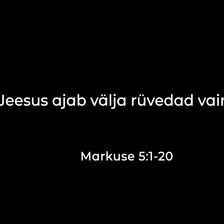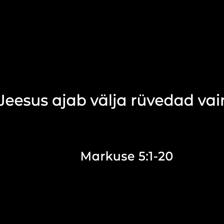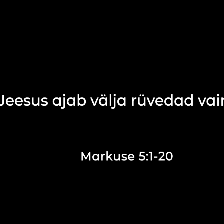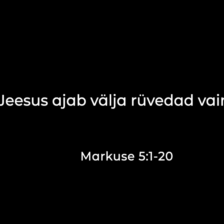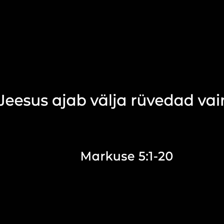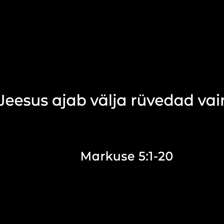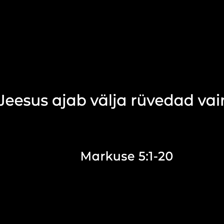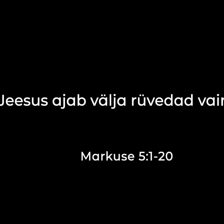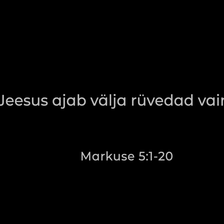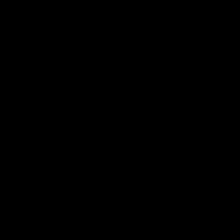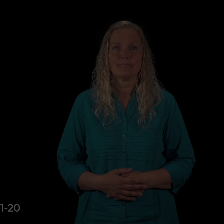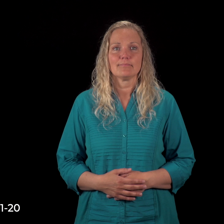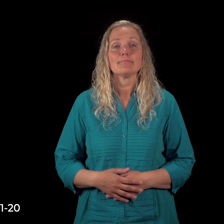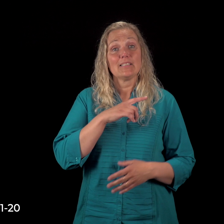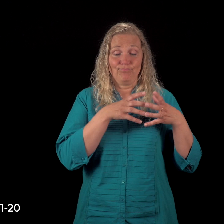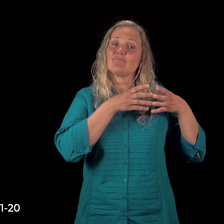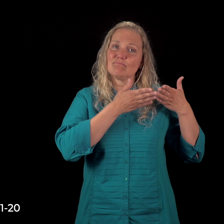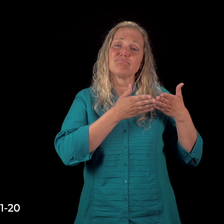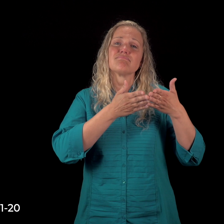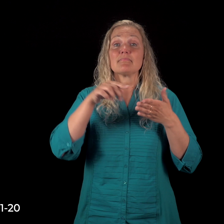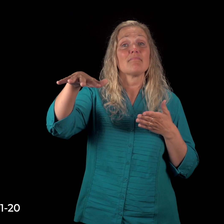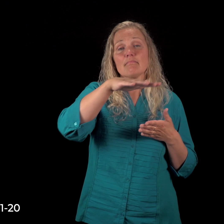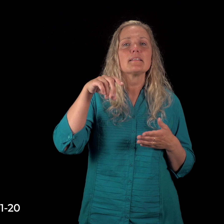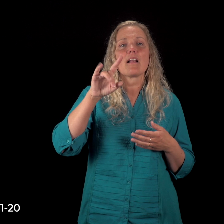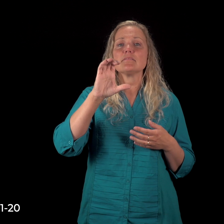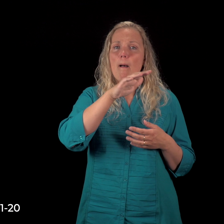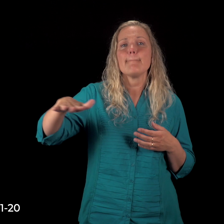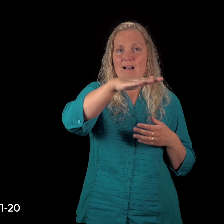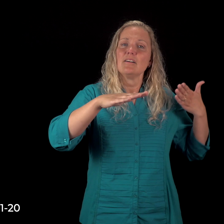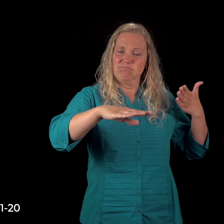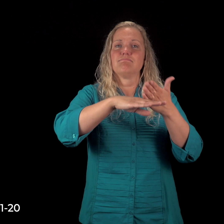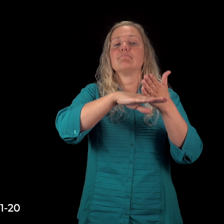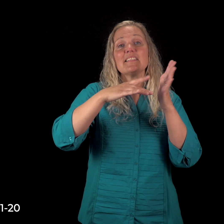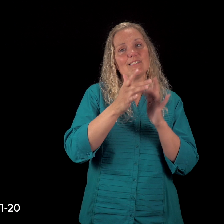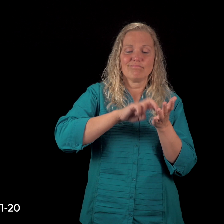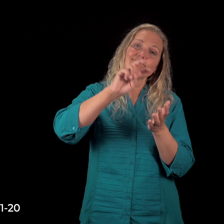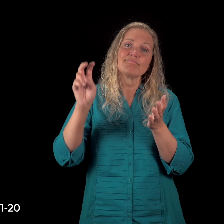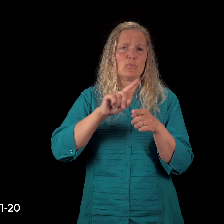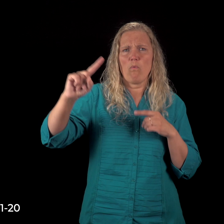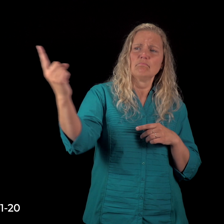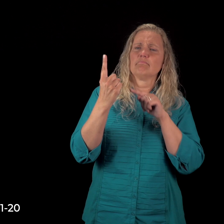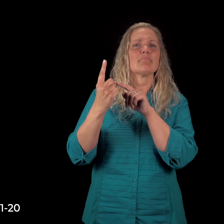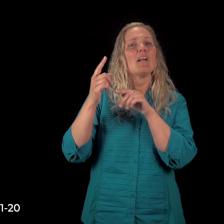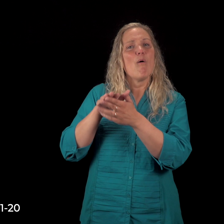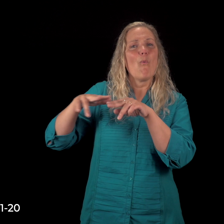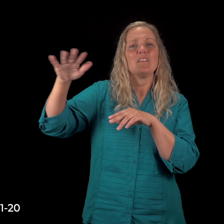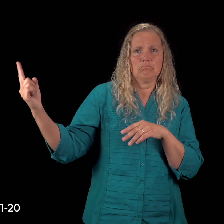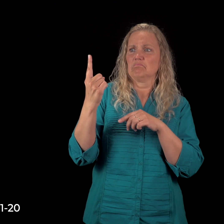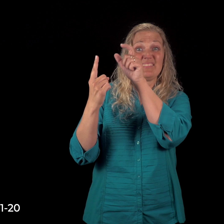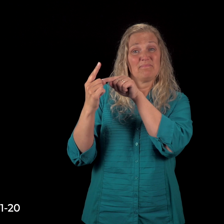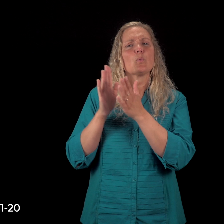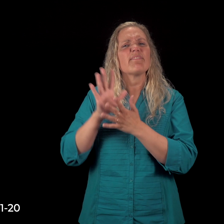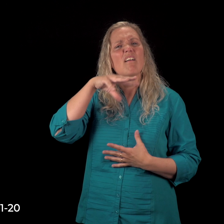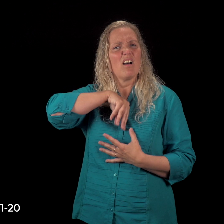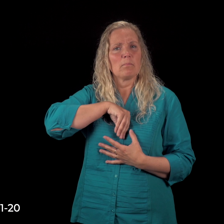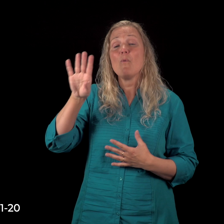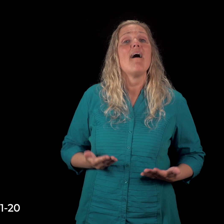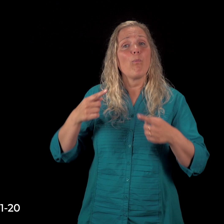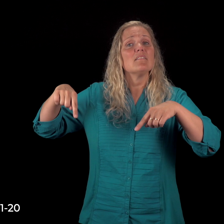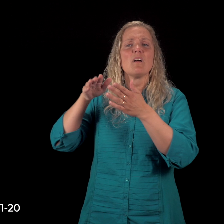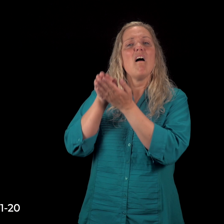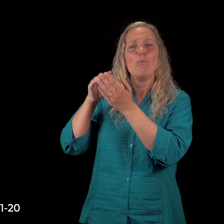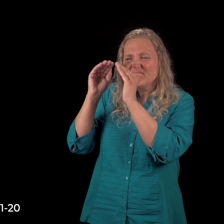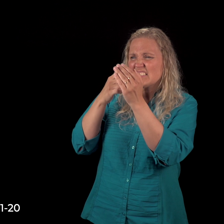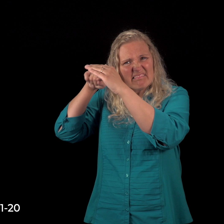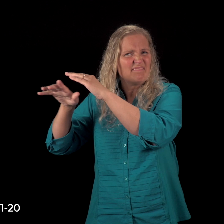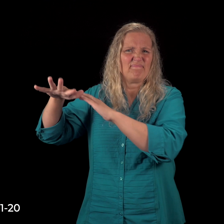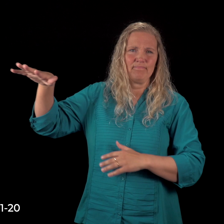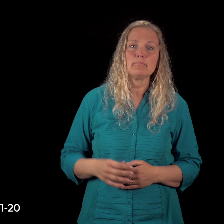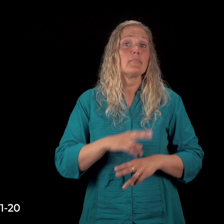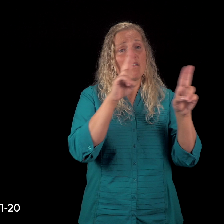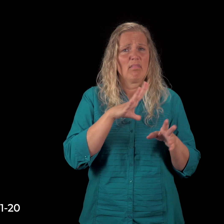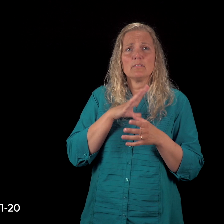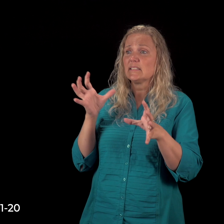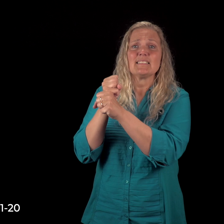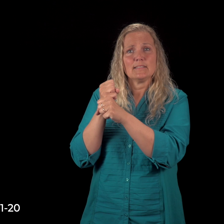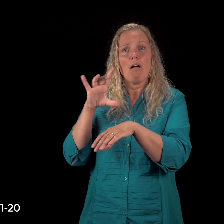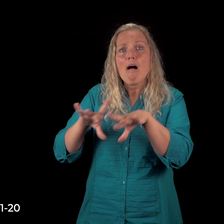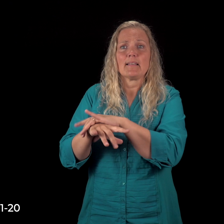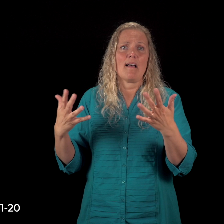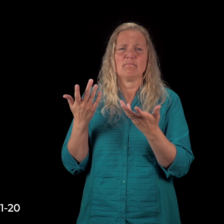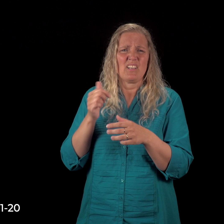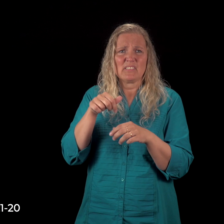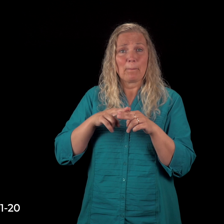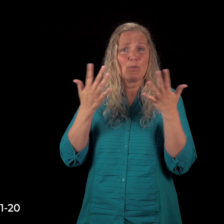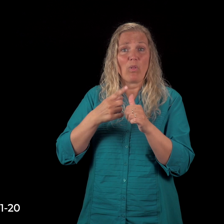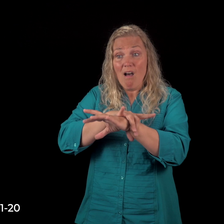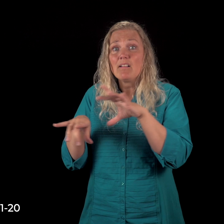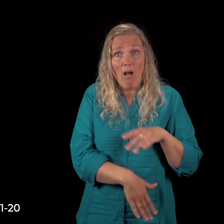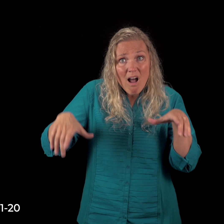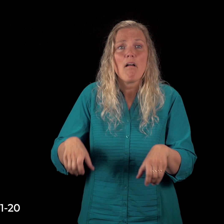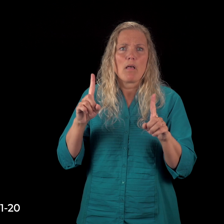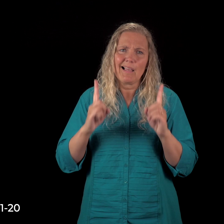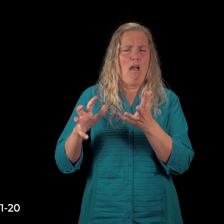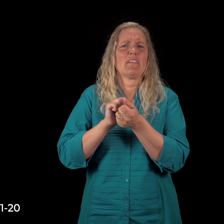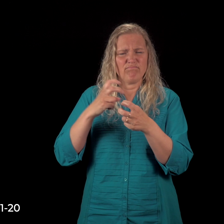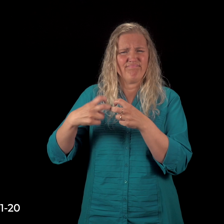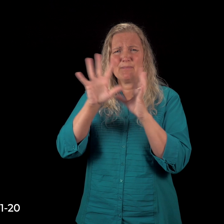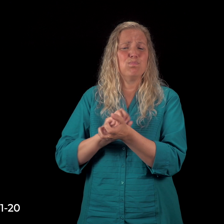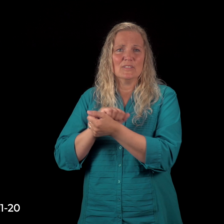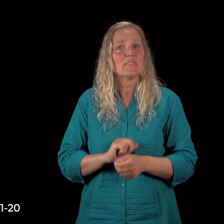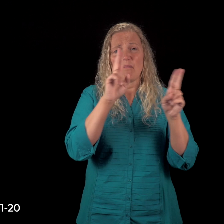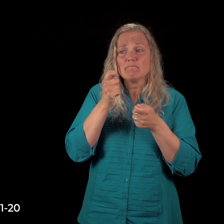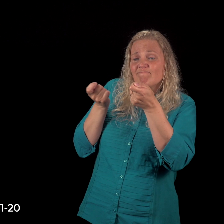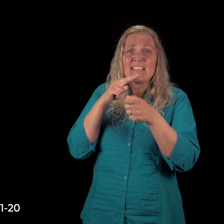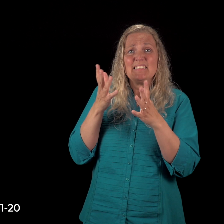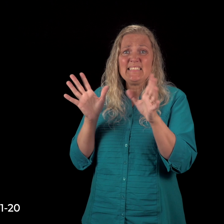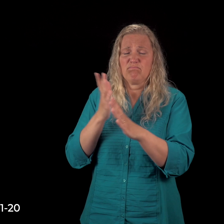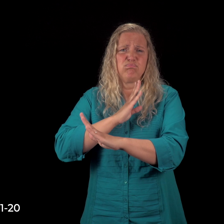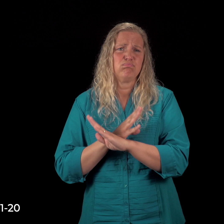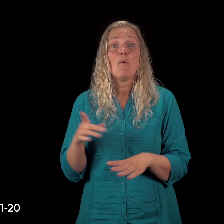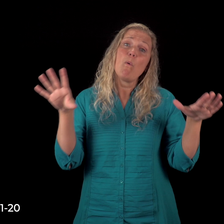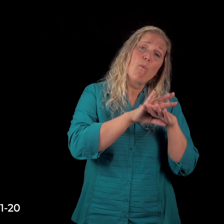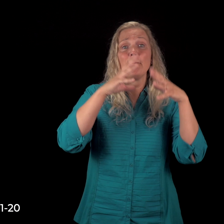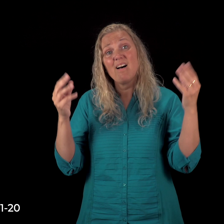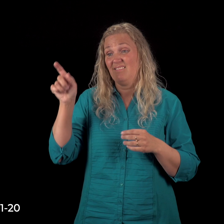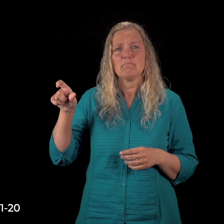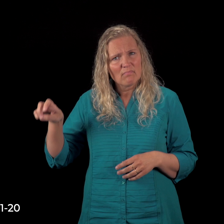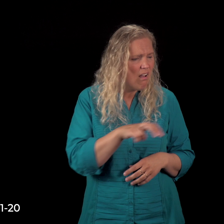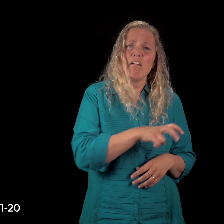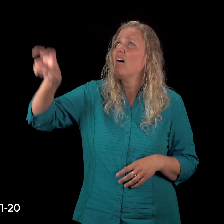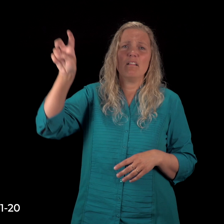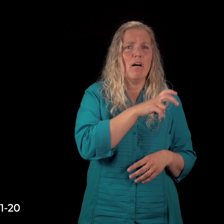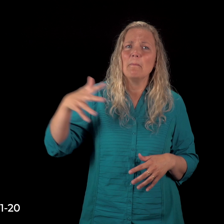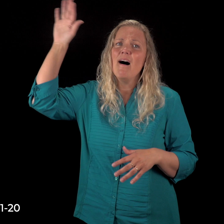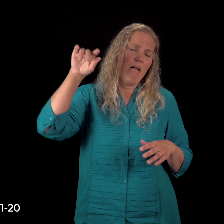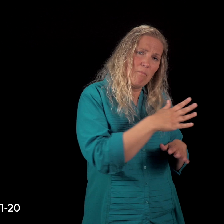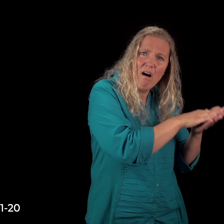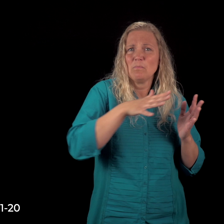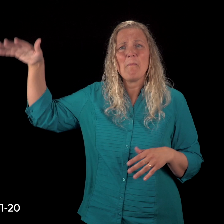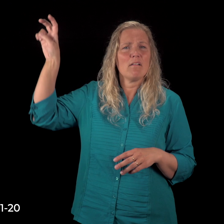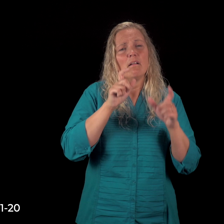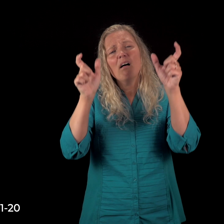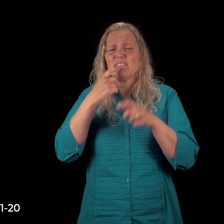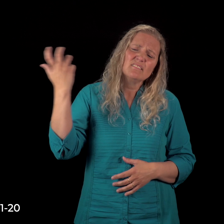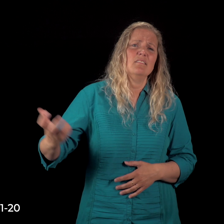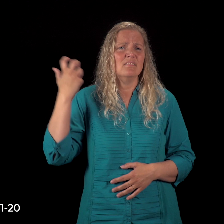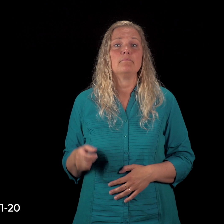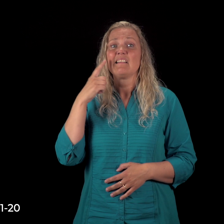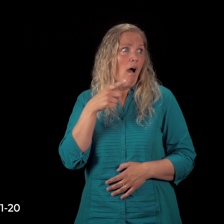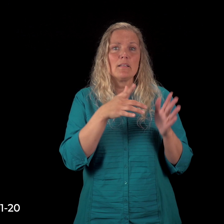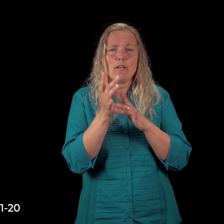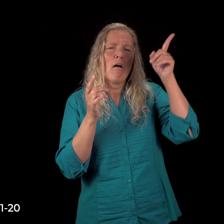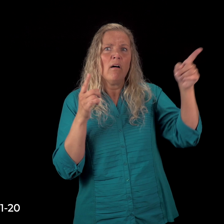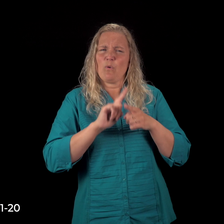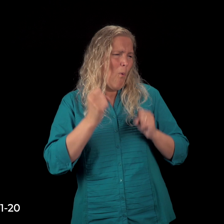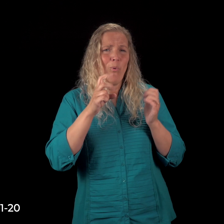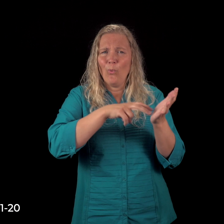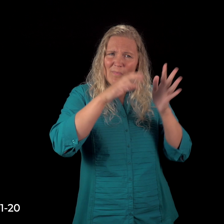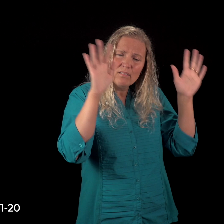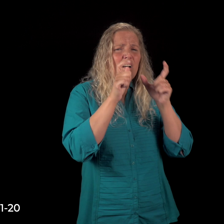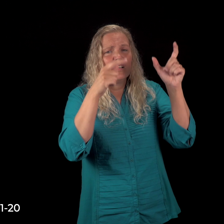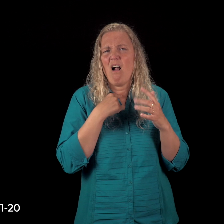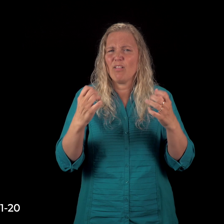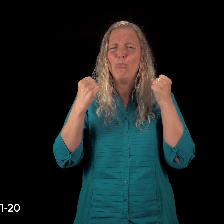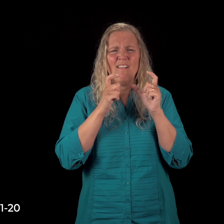On the other side of the sea, they arrived in the region of the Gerasenes. As soon as Jesus got out of the boat, He was met by a man with an unclean spirit, who was coming from the tombs. This man had been living in the tombs and could no longer be restrained, even with chains. Though he was often bound with chains and shackles, he had broken the chains and shattered the shackles. Now there was no one with the strength to subdue him. Night and day in the tombs and in the mountains he kept crying out and cutting himself with stones.